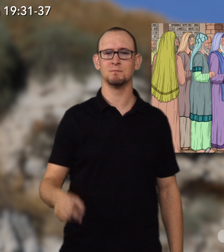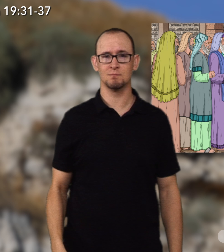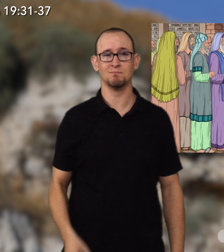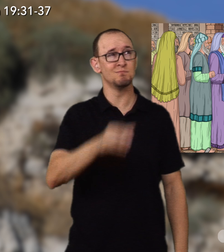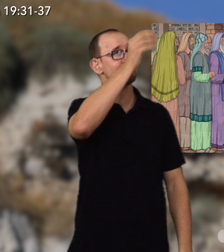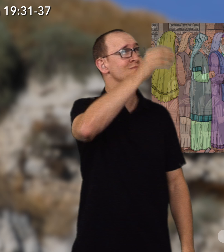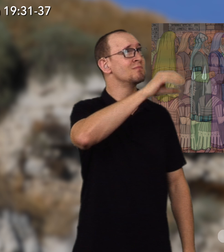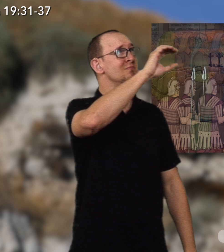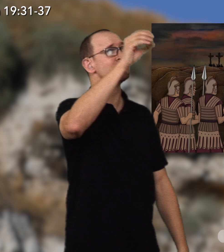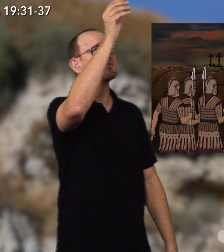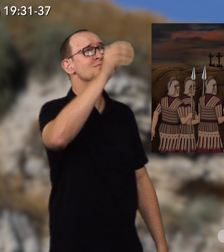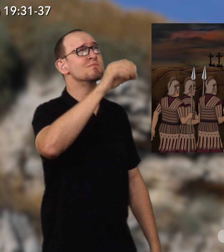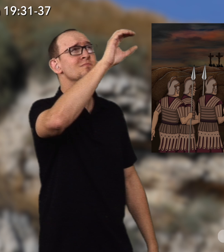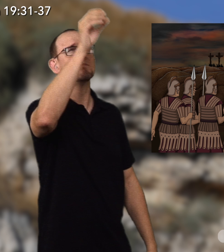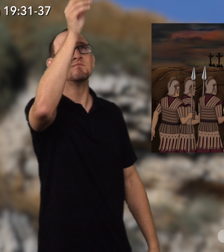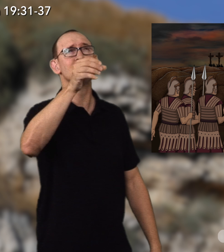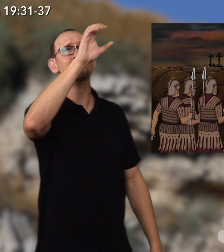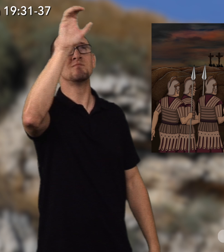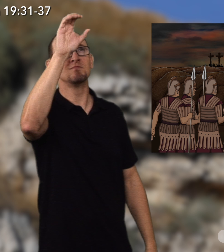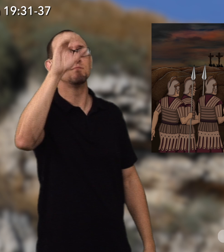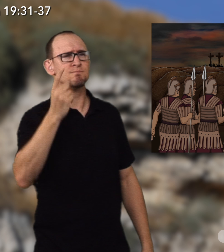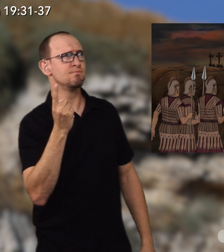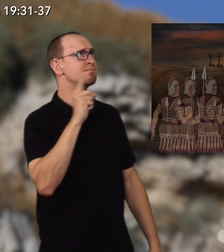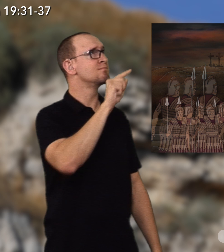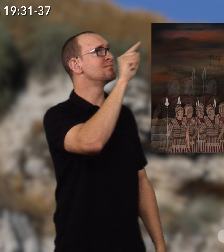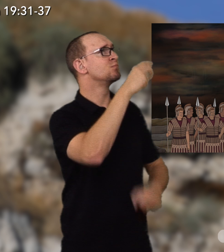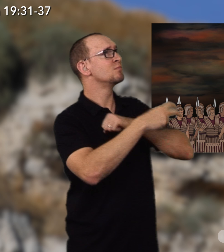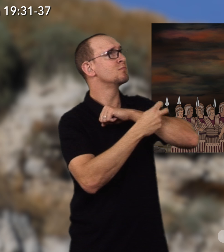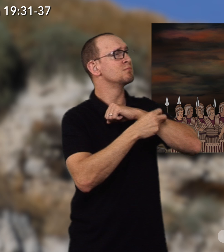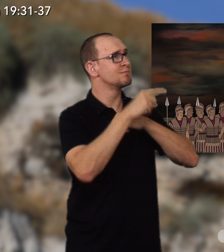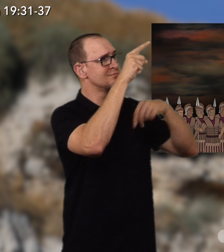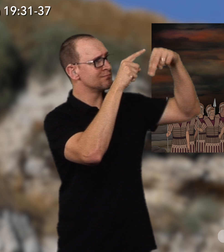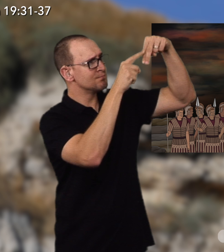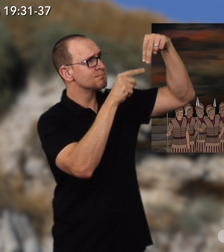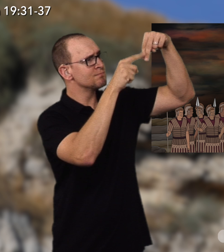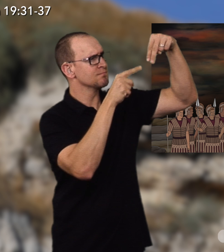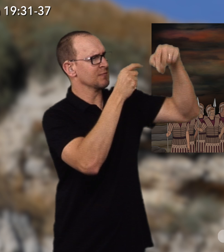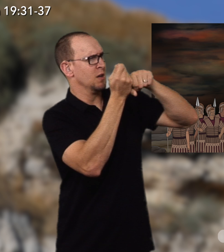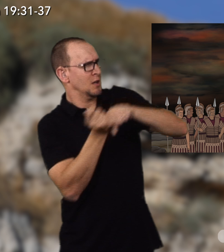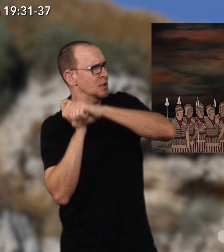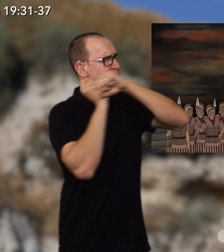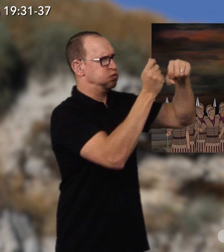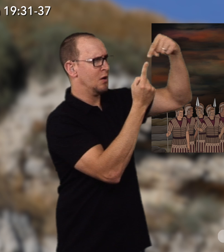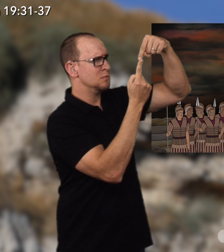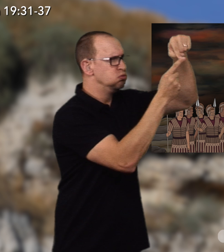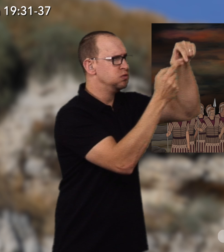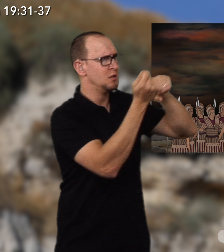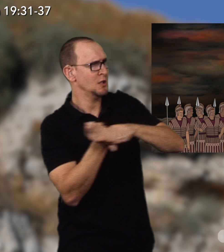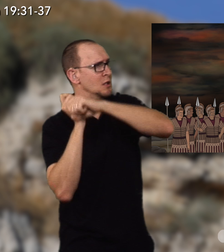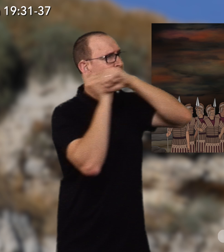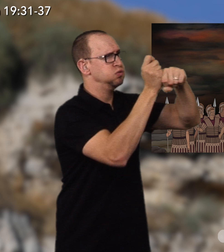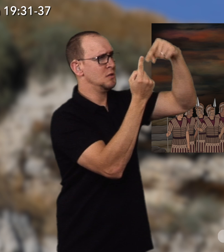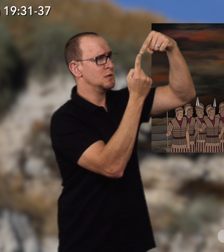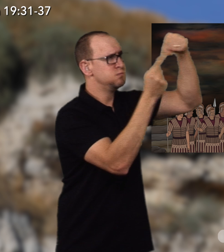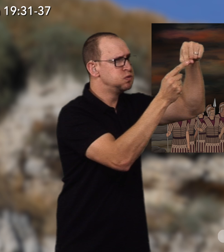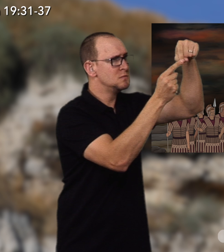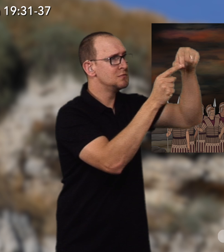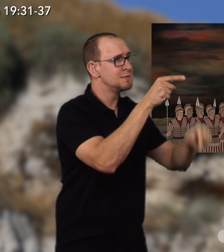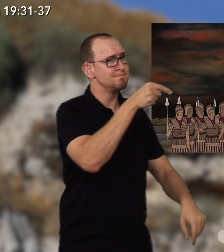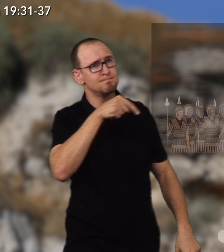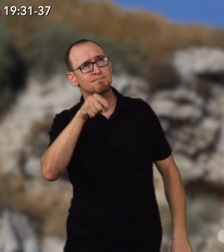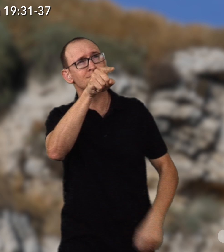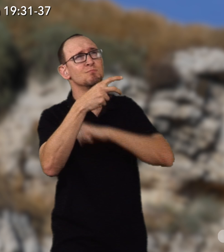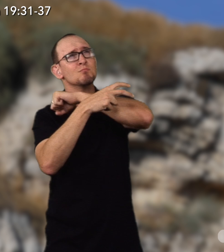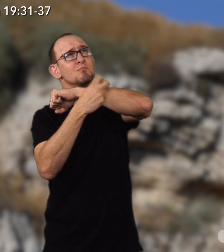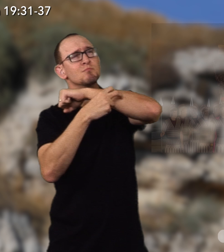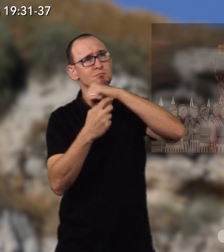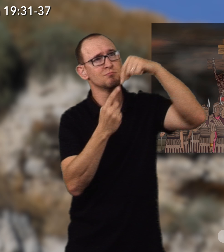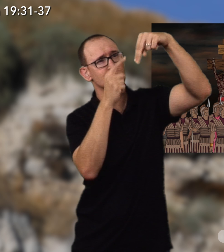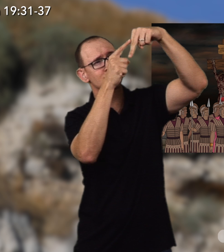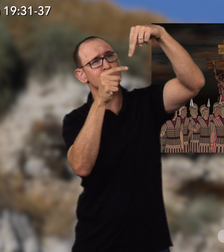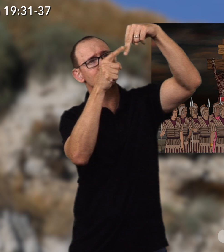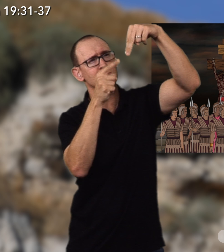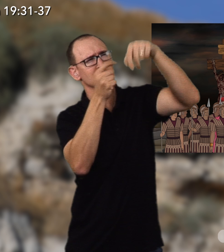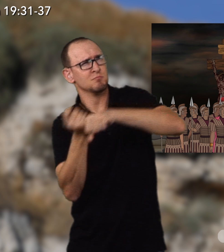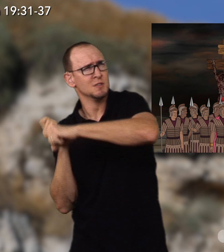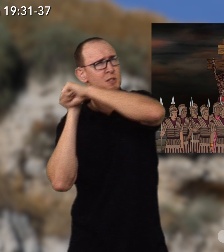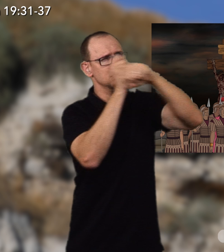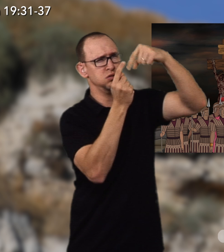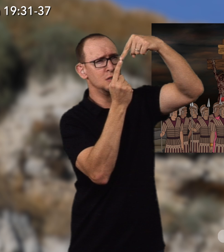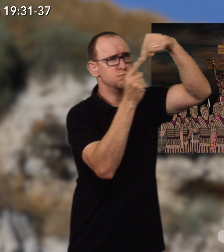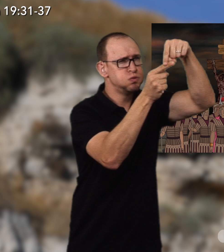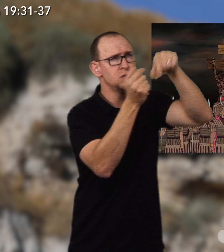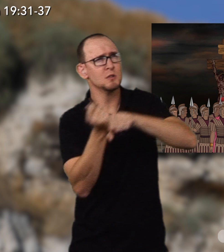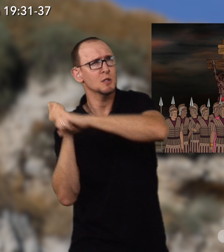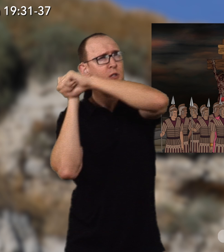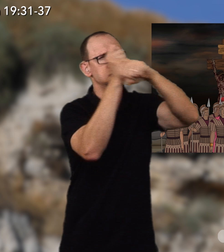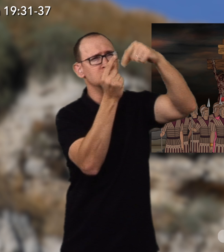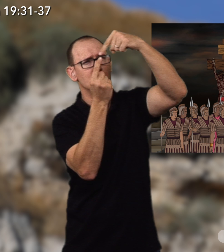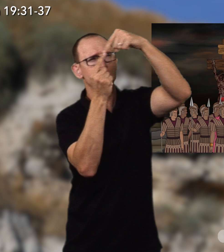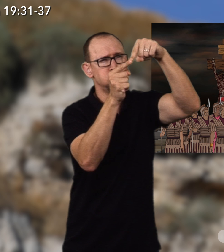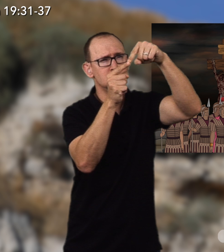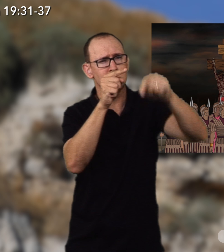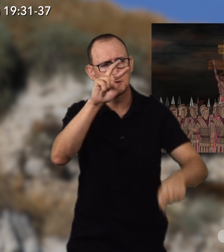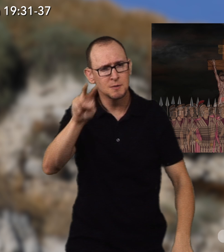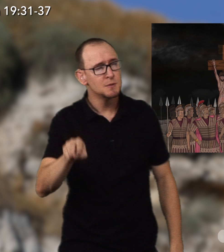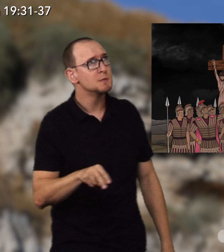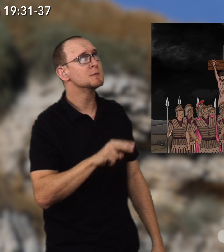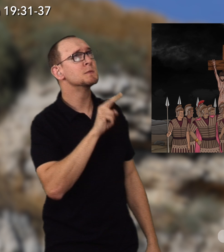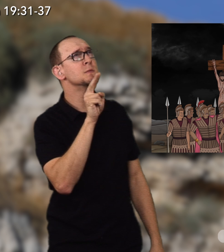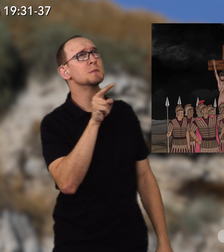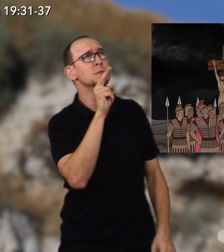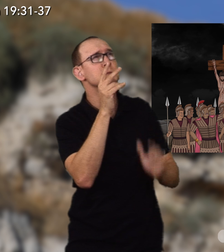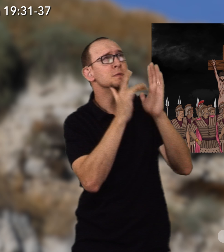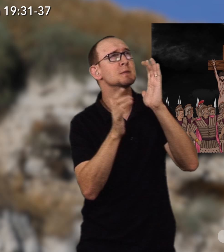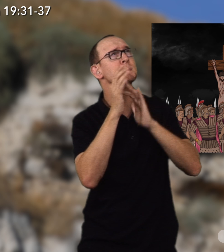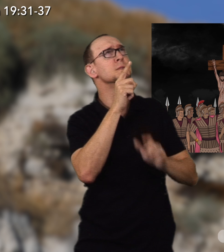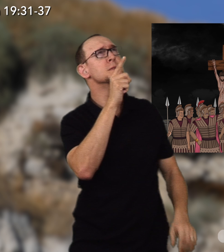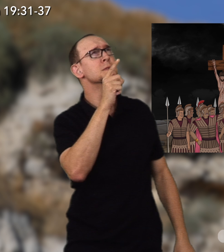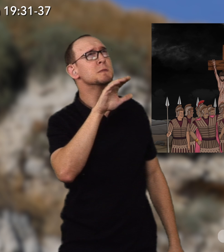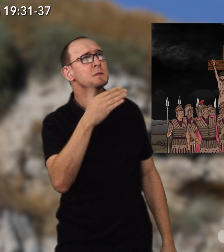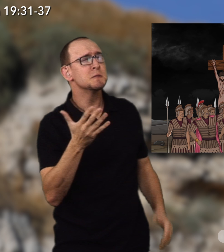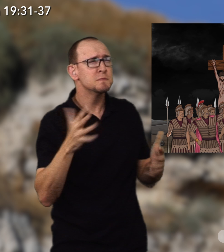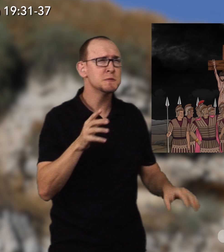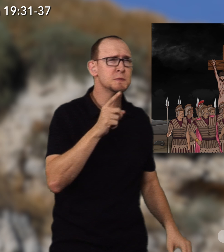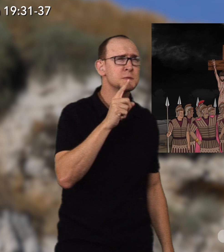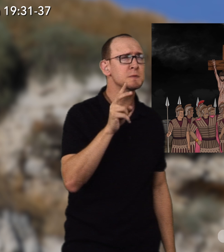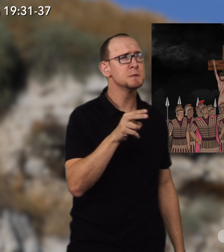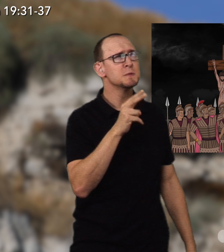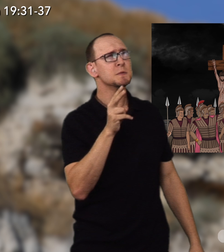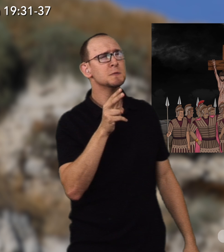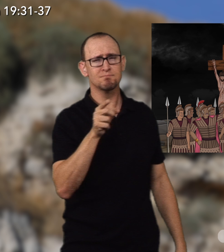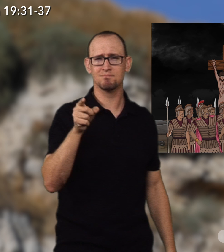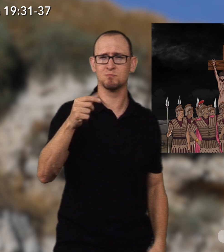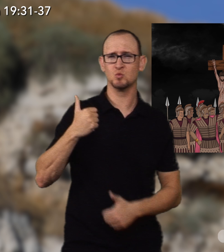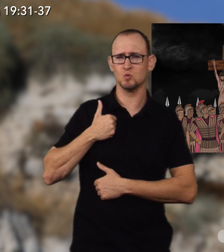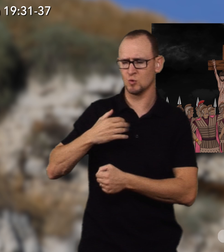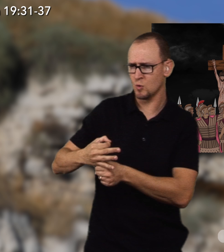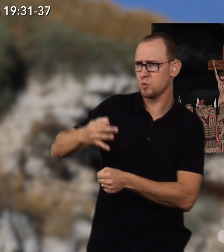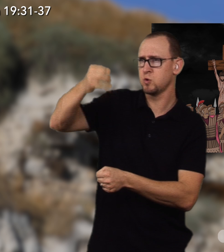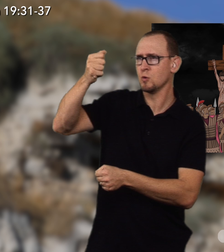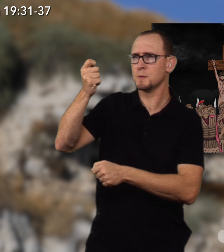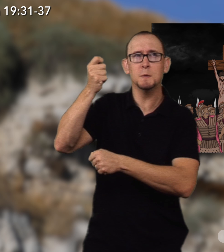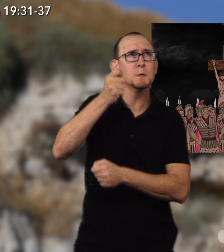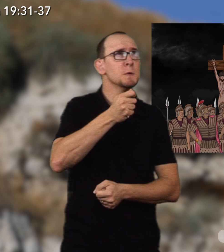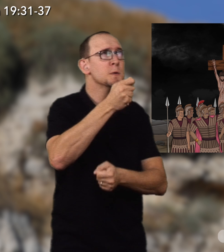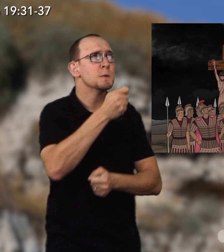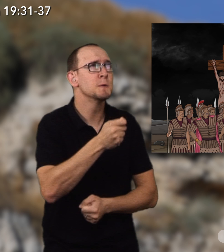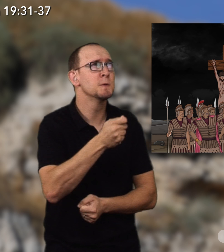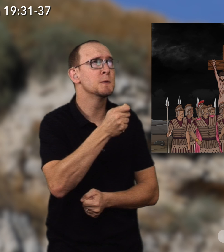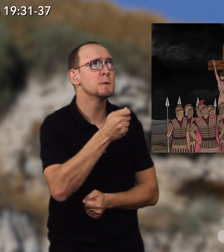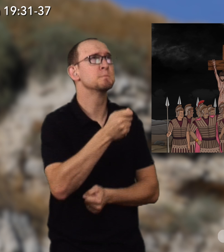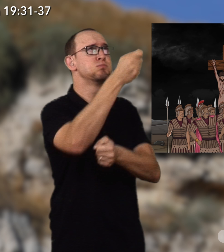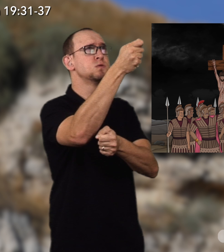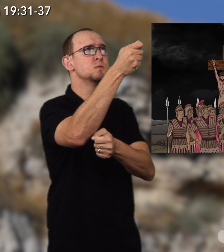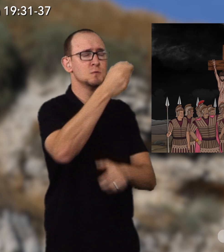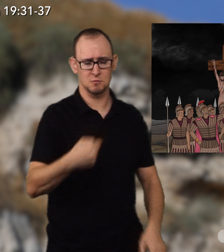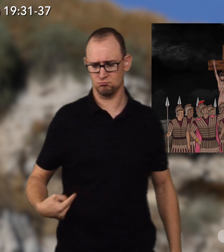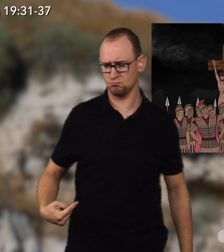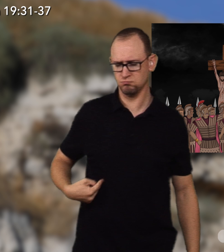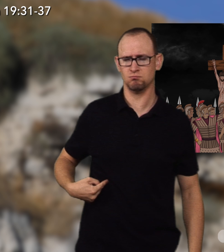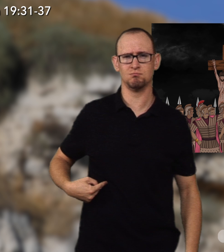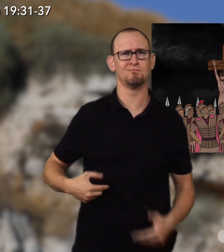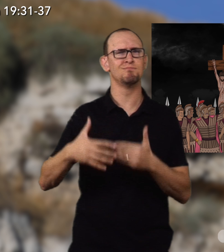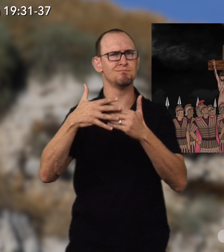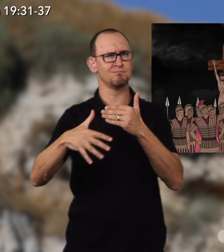So the soldiers came and broke the legs of the first man who had been crucified with Jesus, and those of the other. But when they came to Jesus and saw that He was already dead, they did not break His legs.